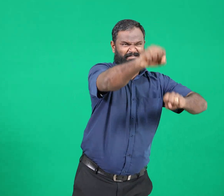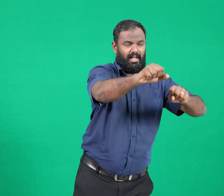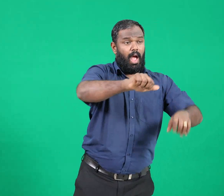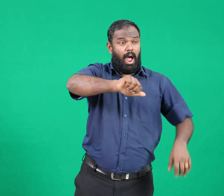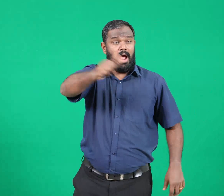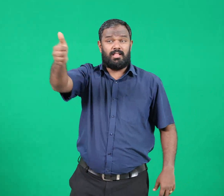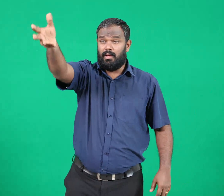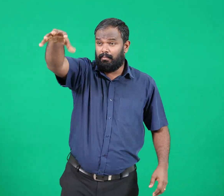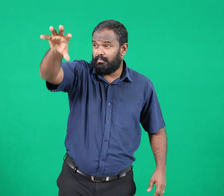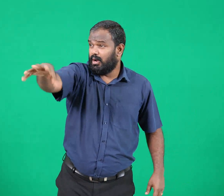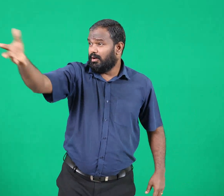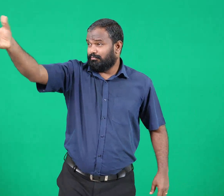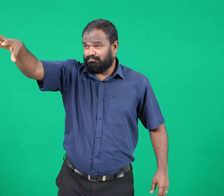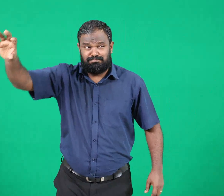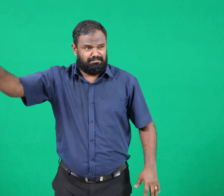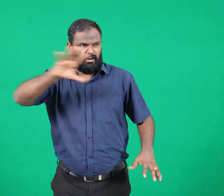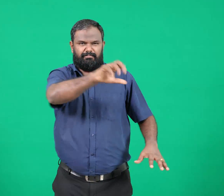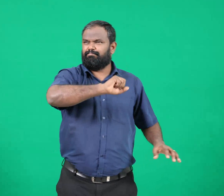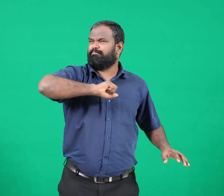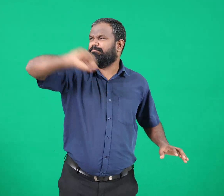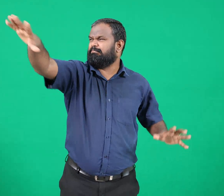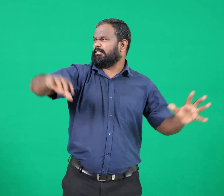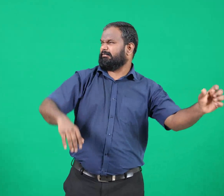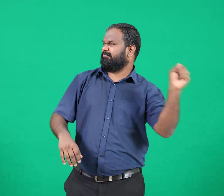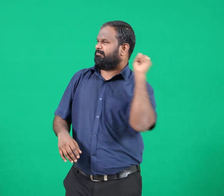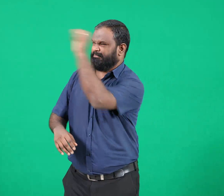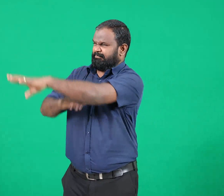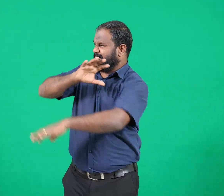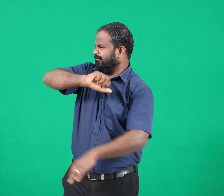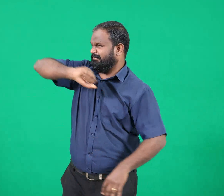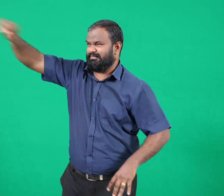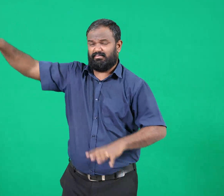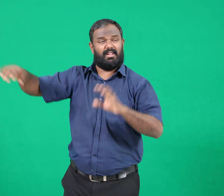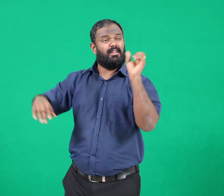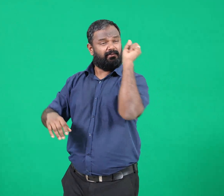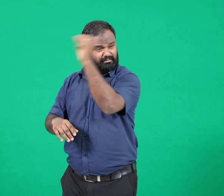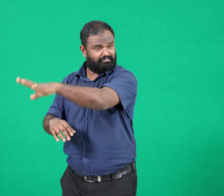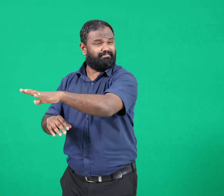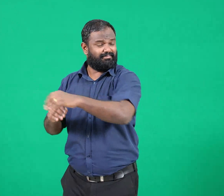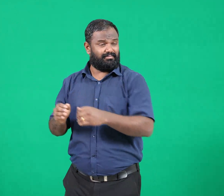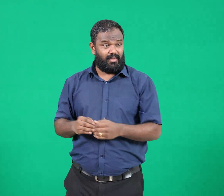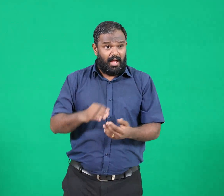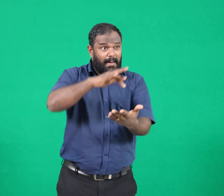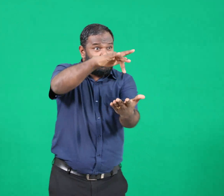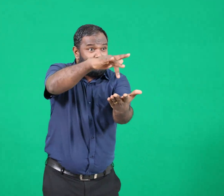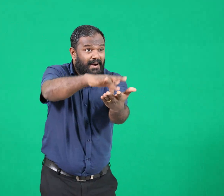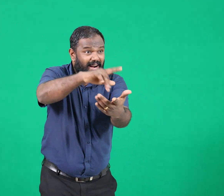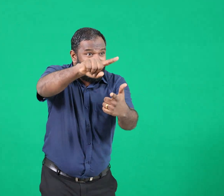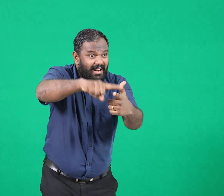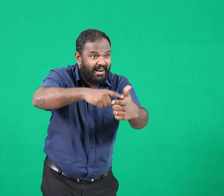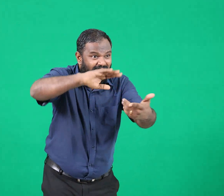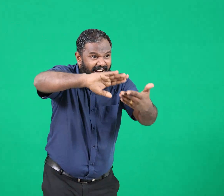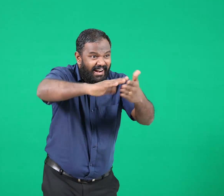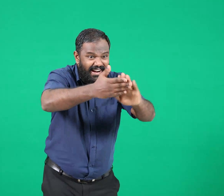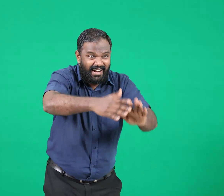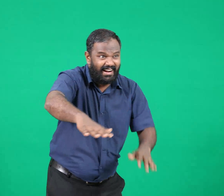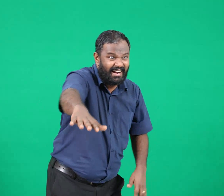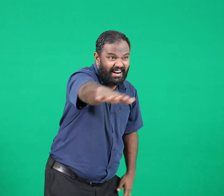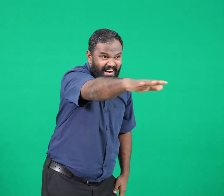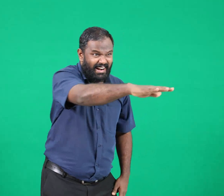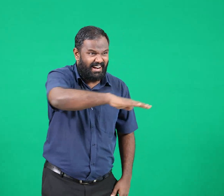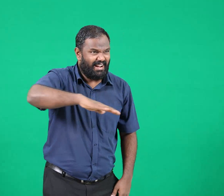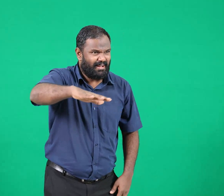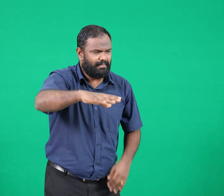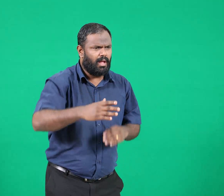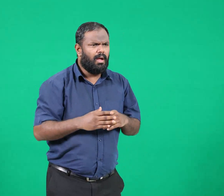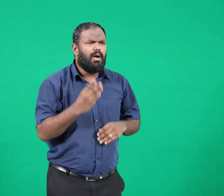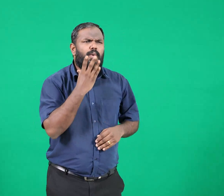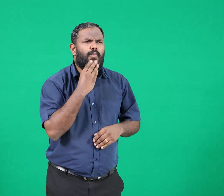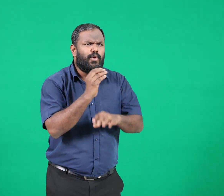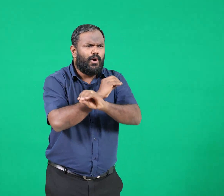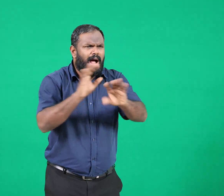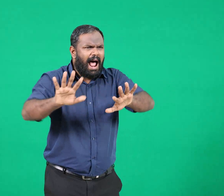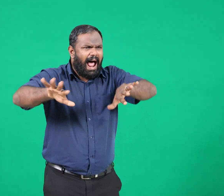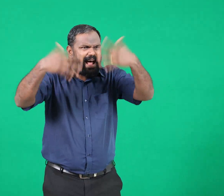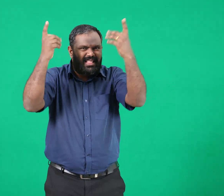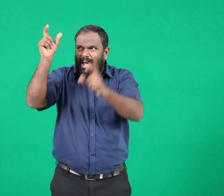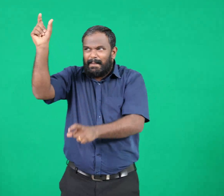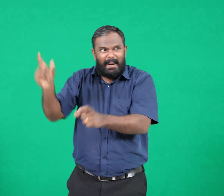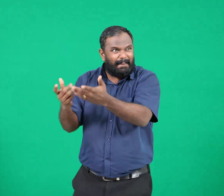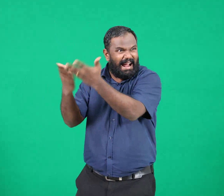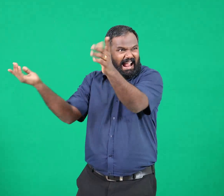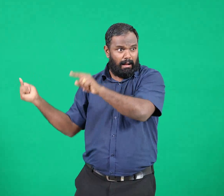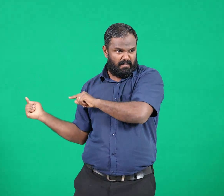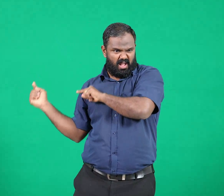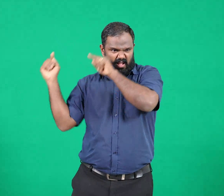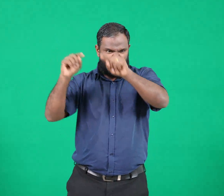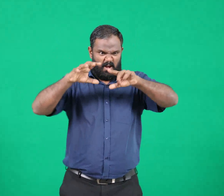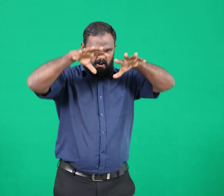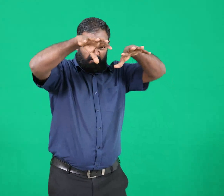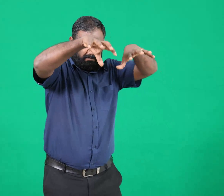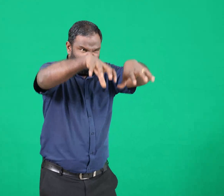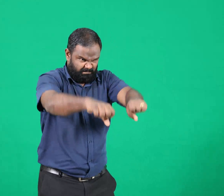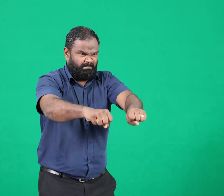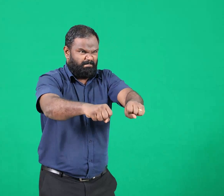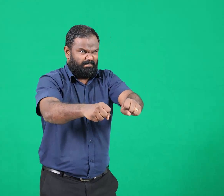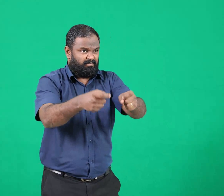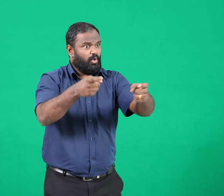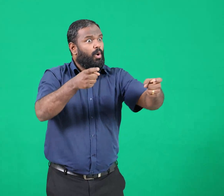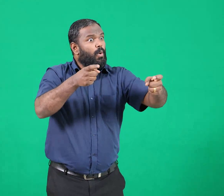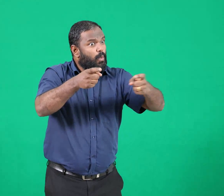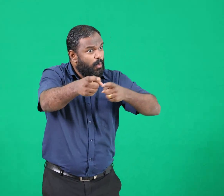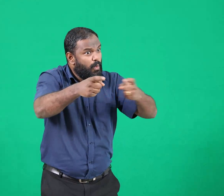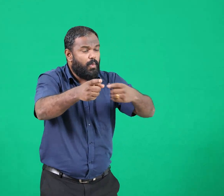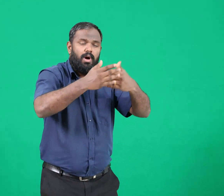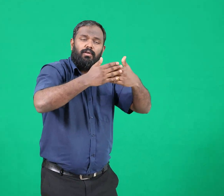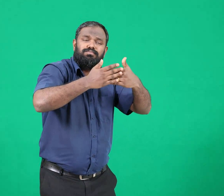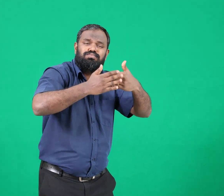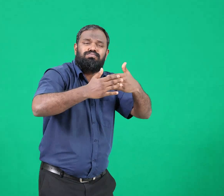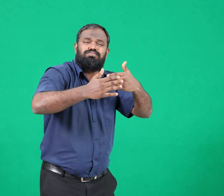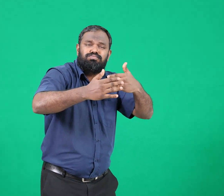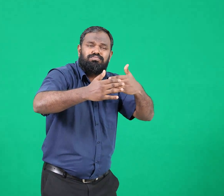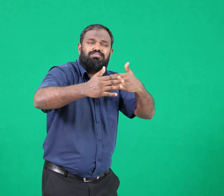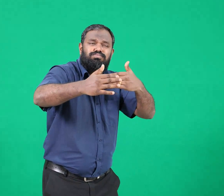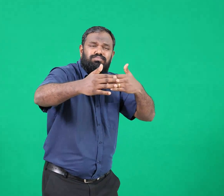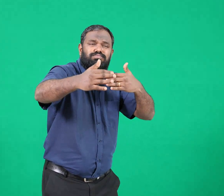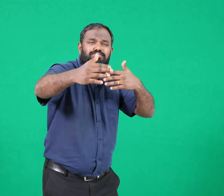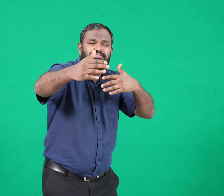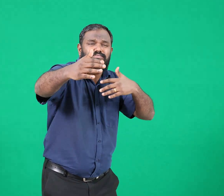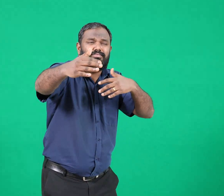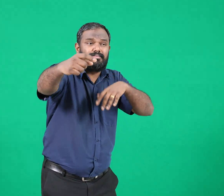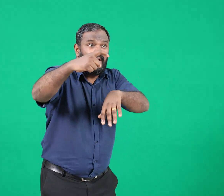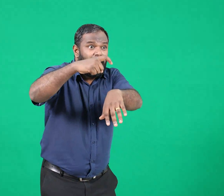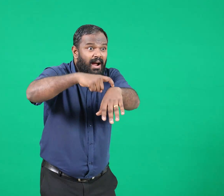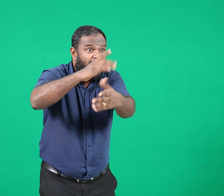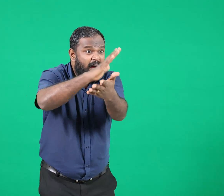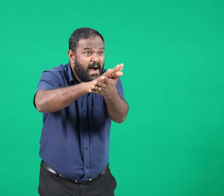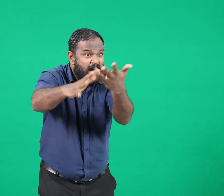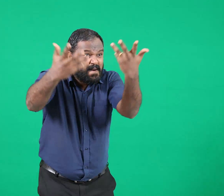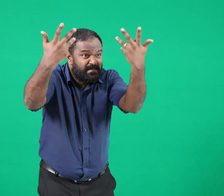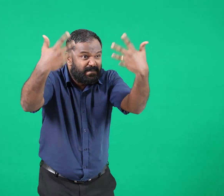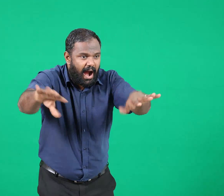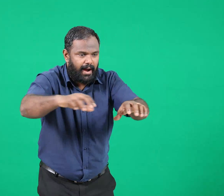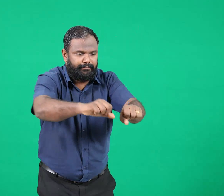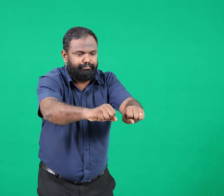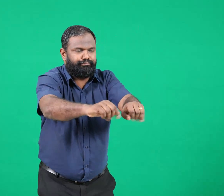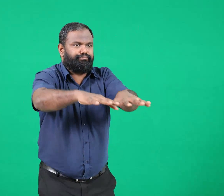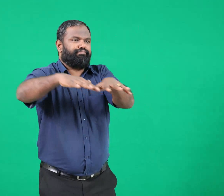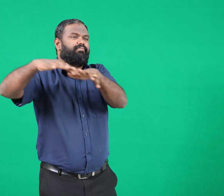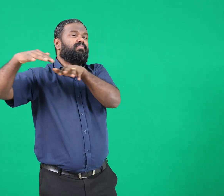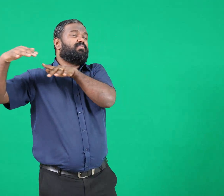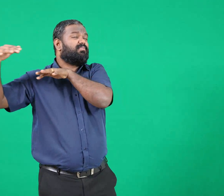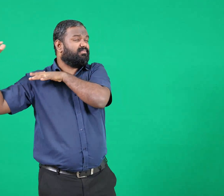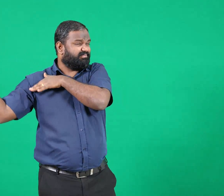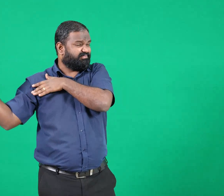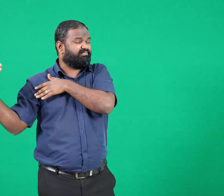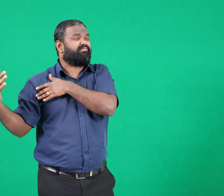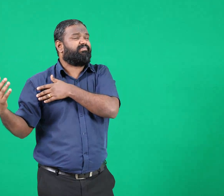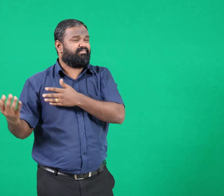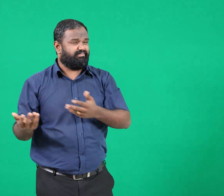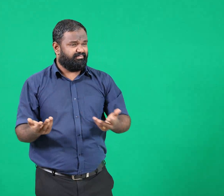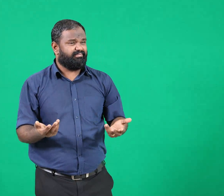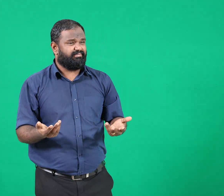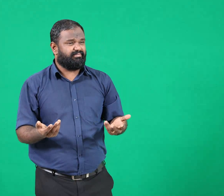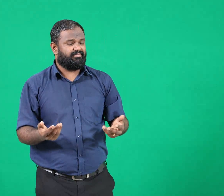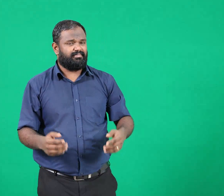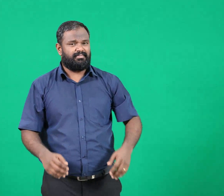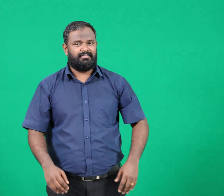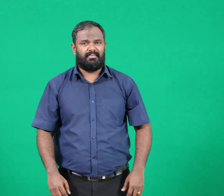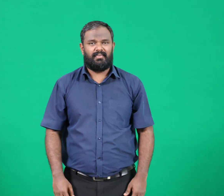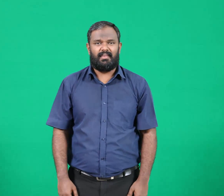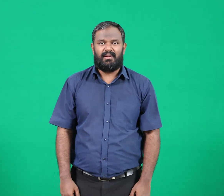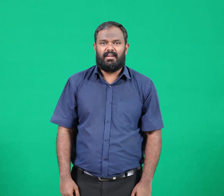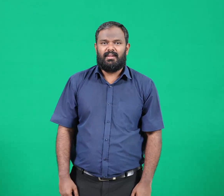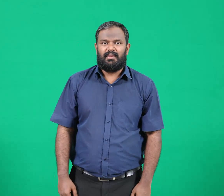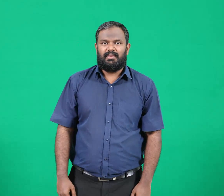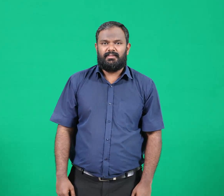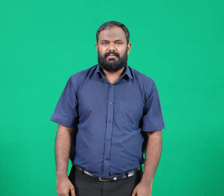And Jerusalem will be trodden down by the Gentiles, until the times of the Gentiles are fulfilled.